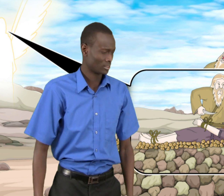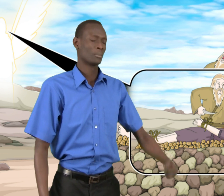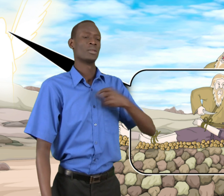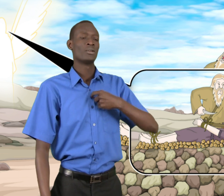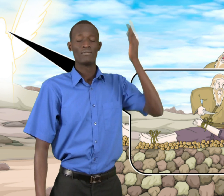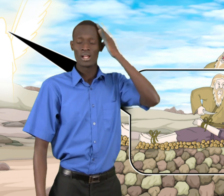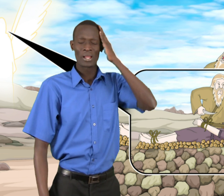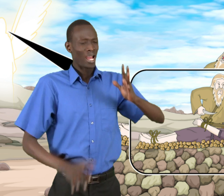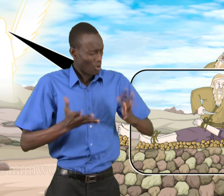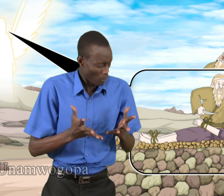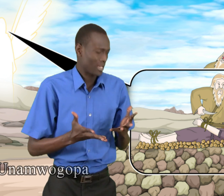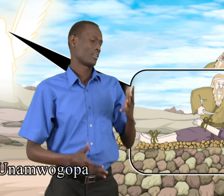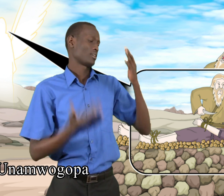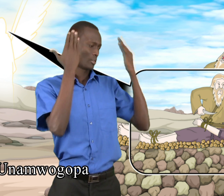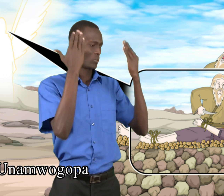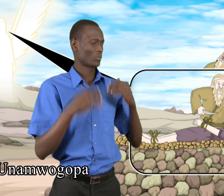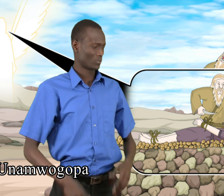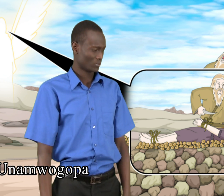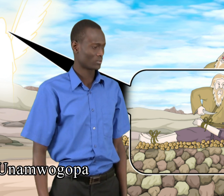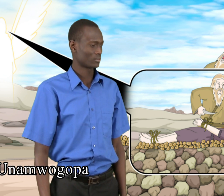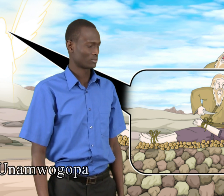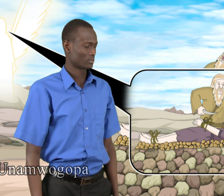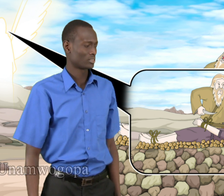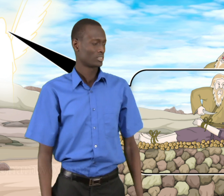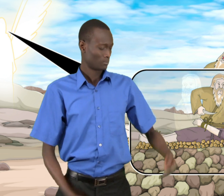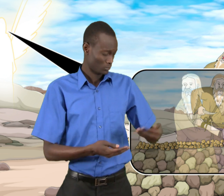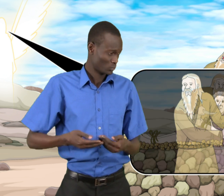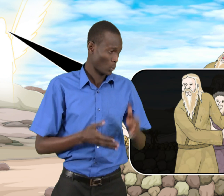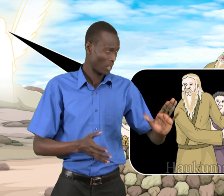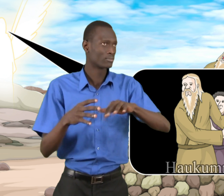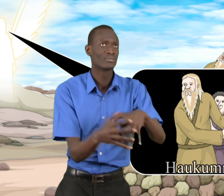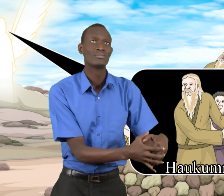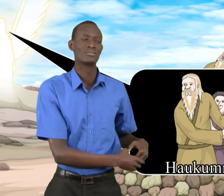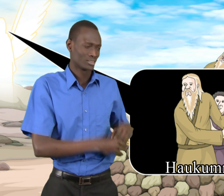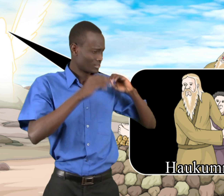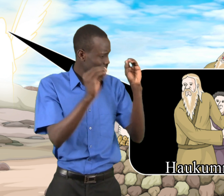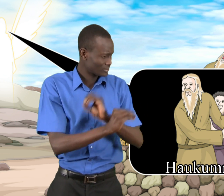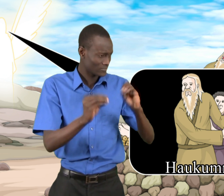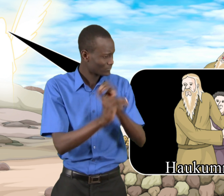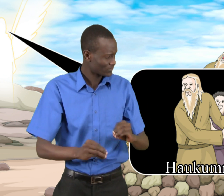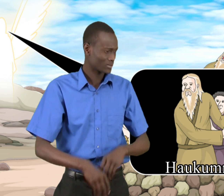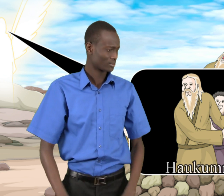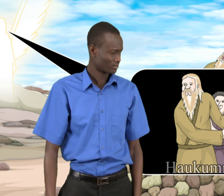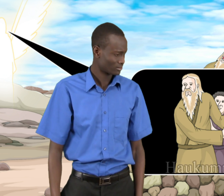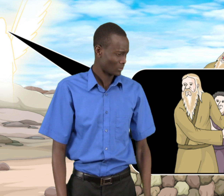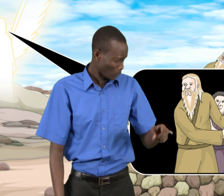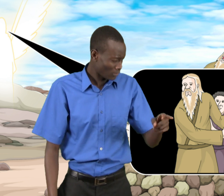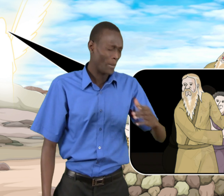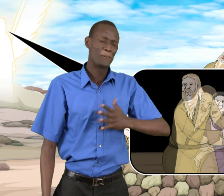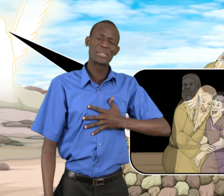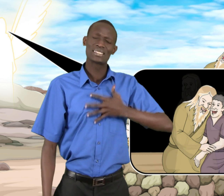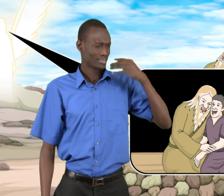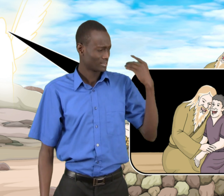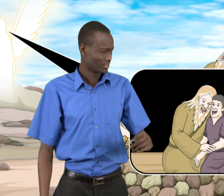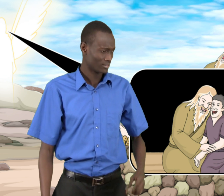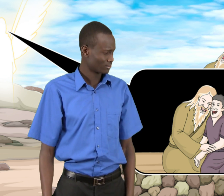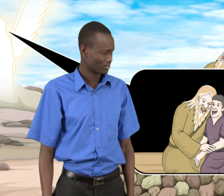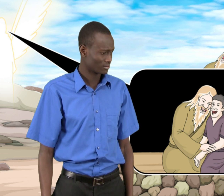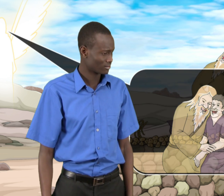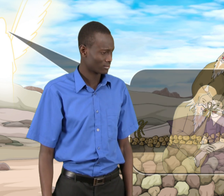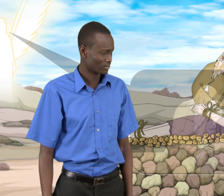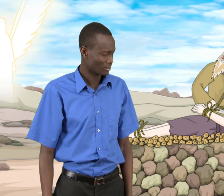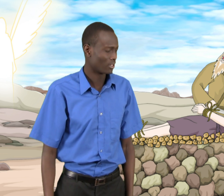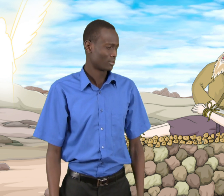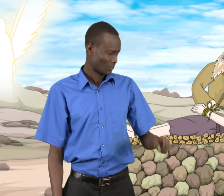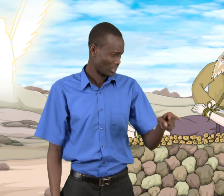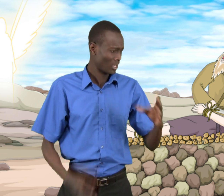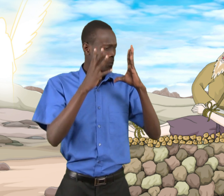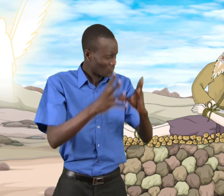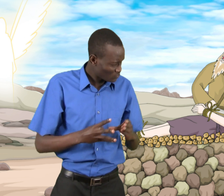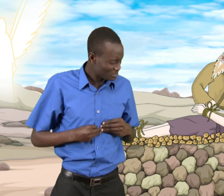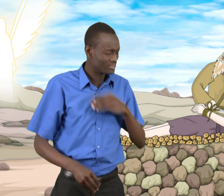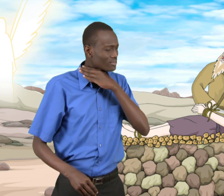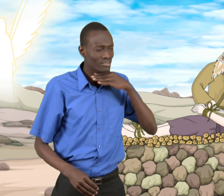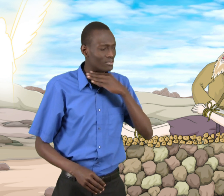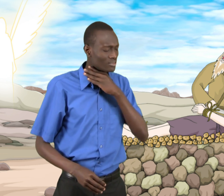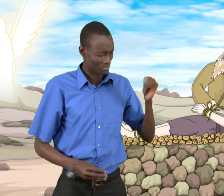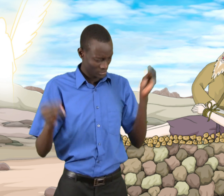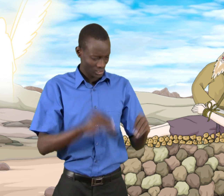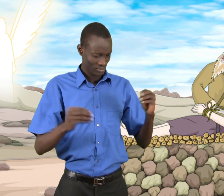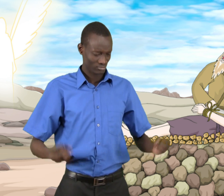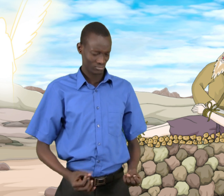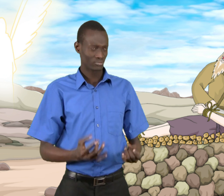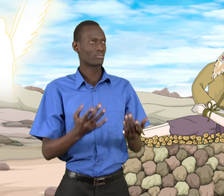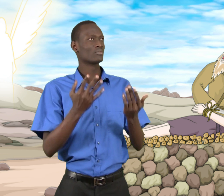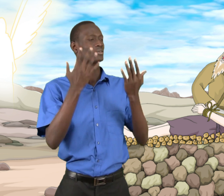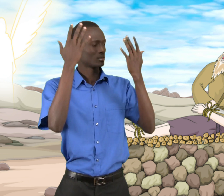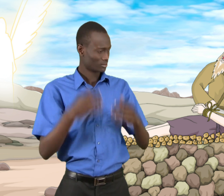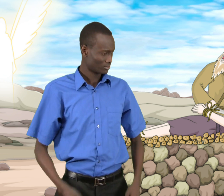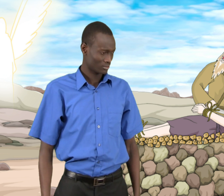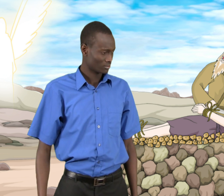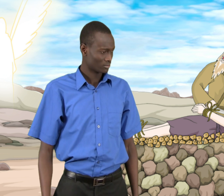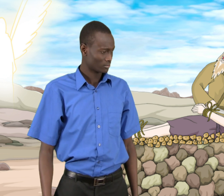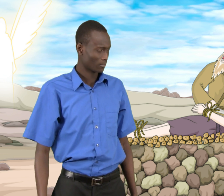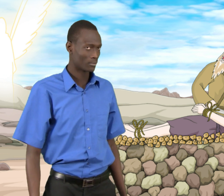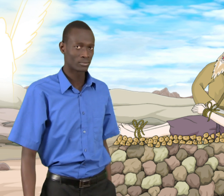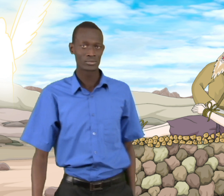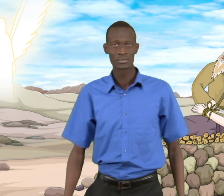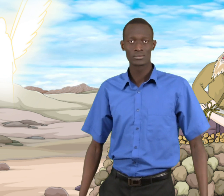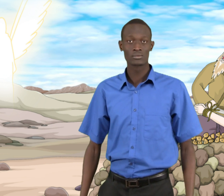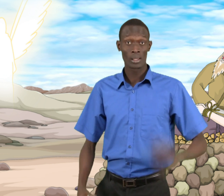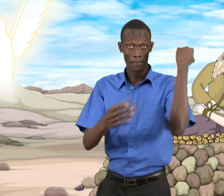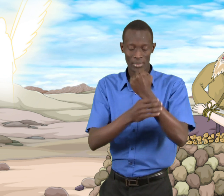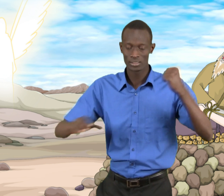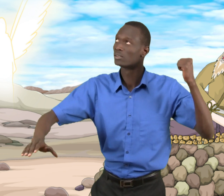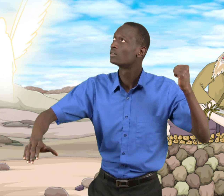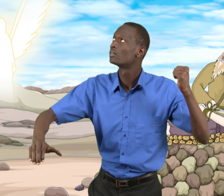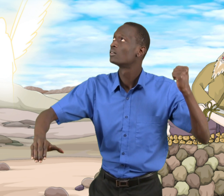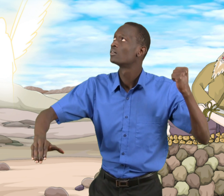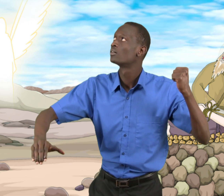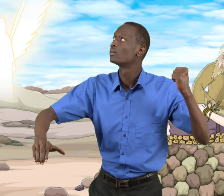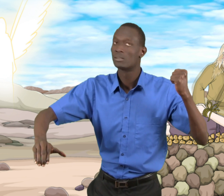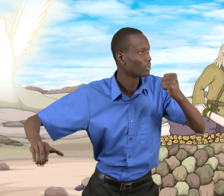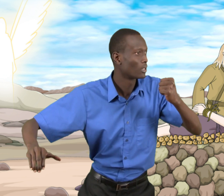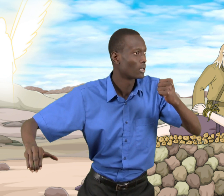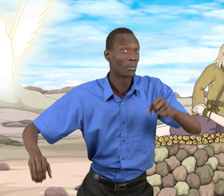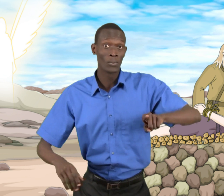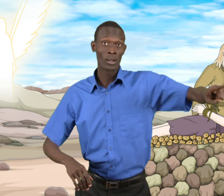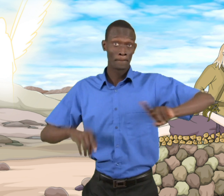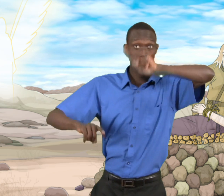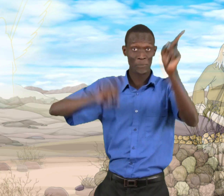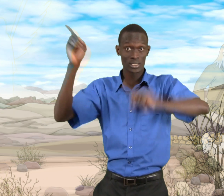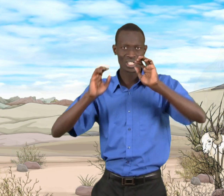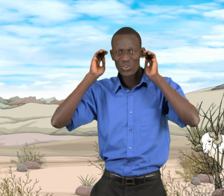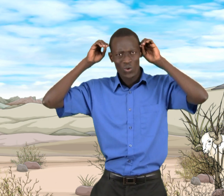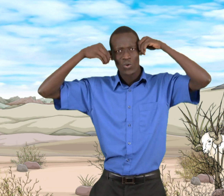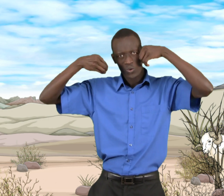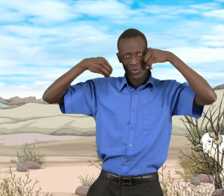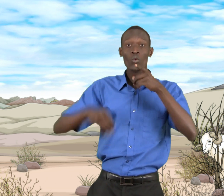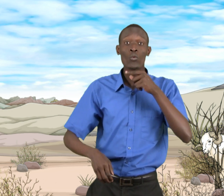“Do not lay a hand on the boy or do anything to him,” said the angel, “for now I know that you fear God, since you have not withheld your only son from me.”